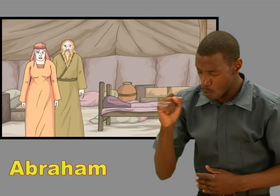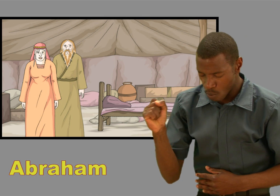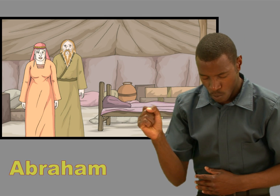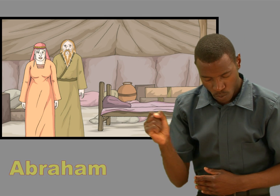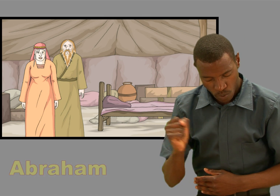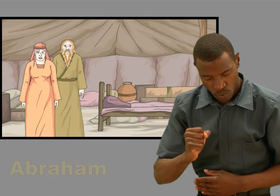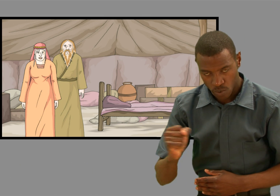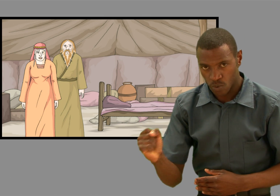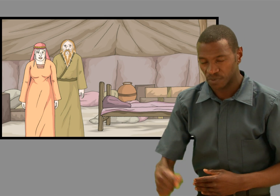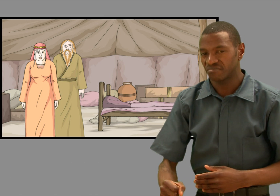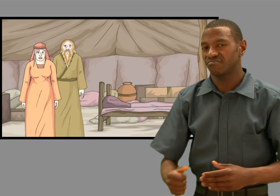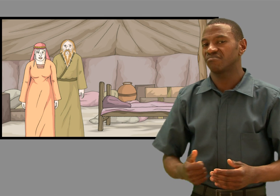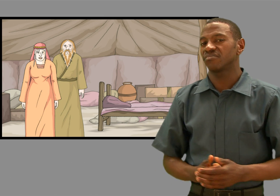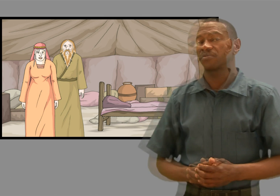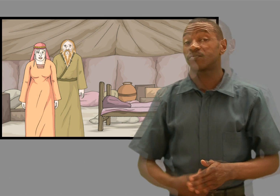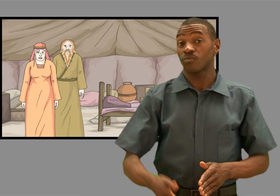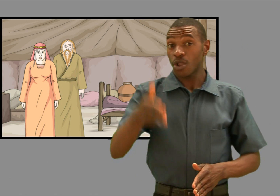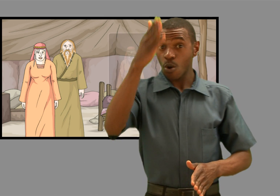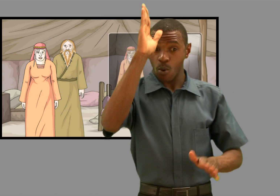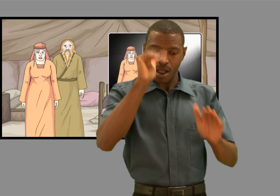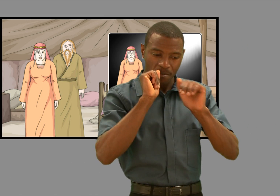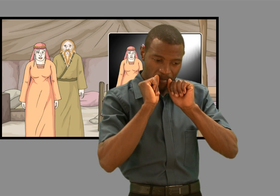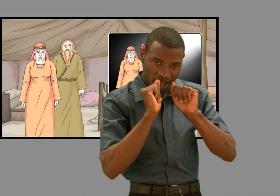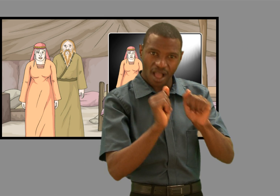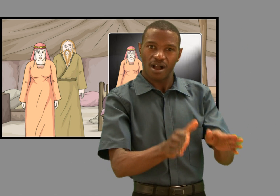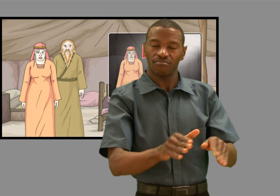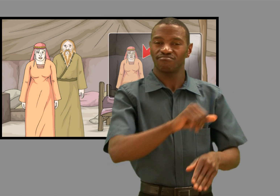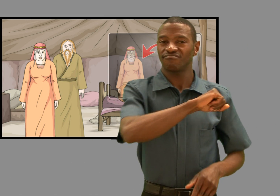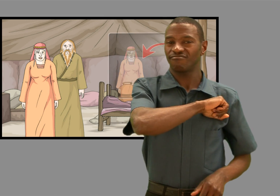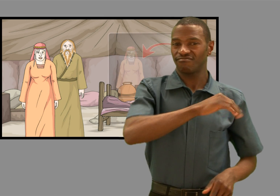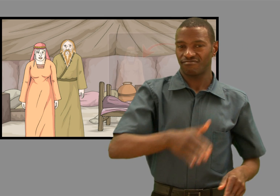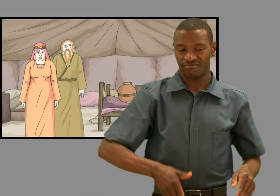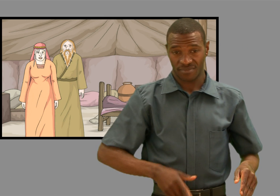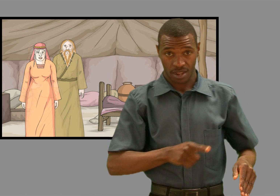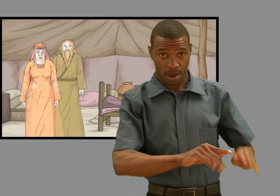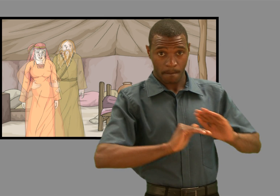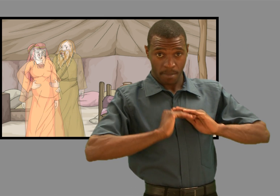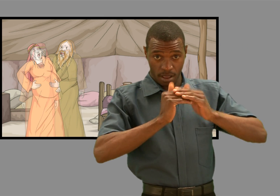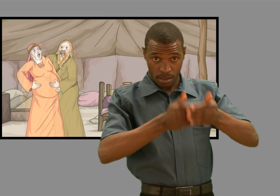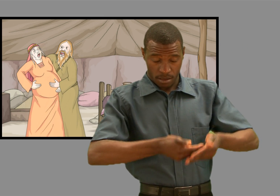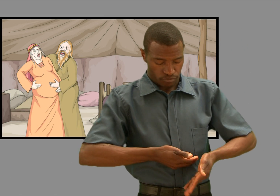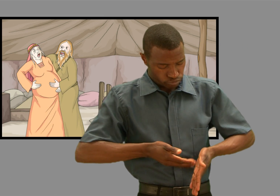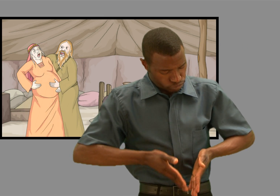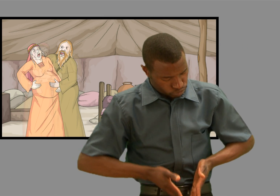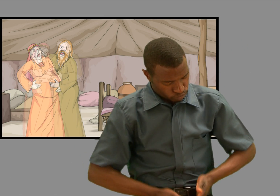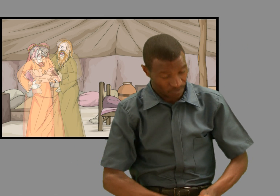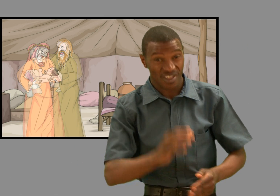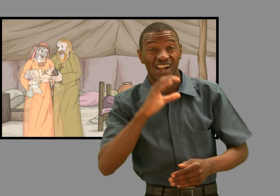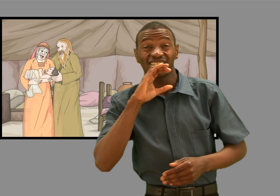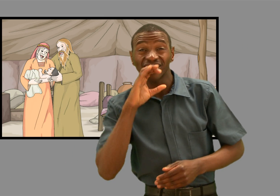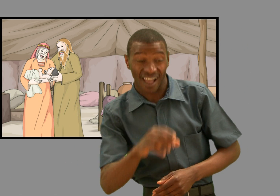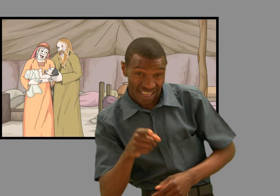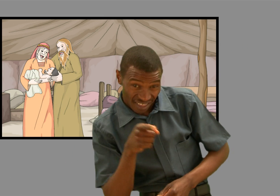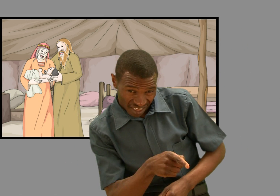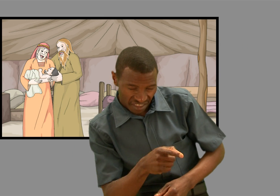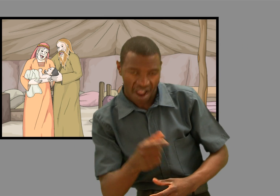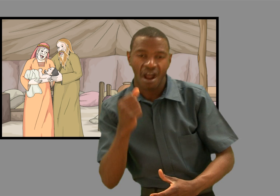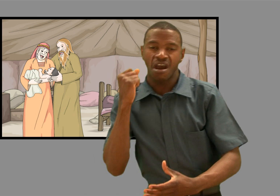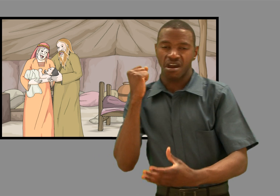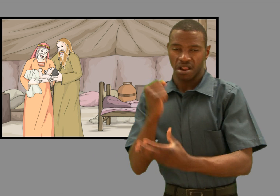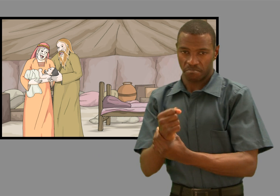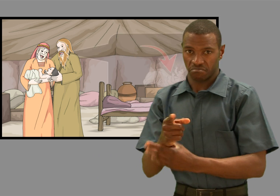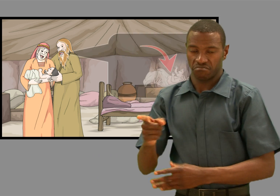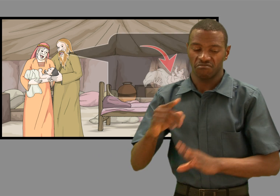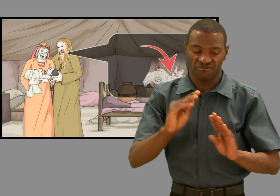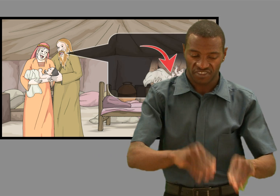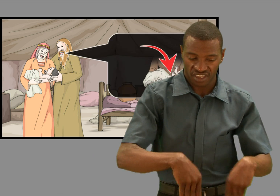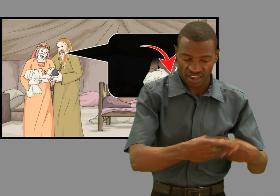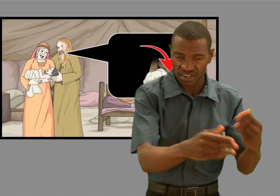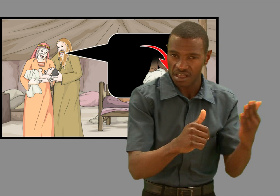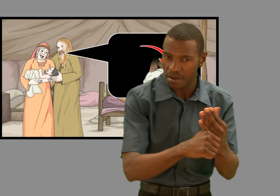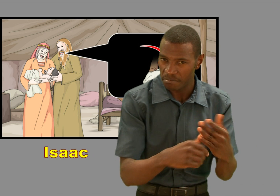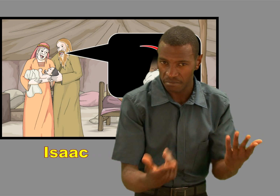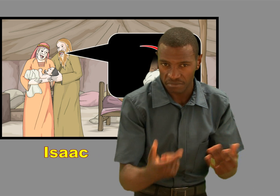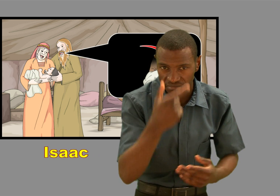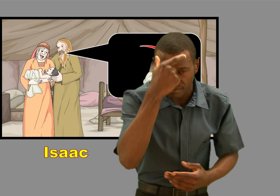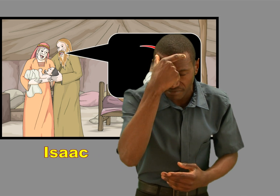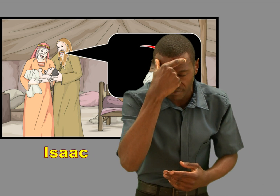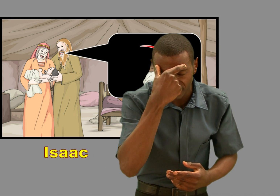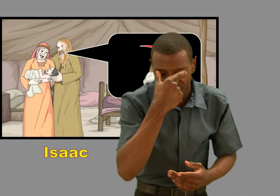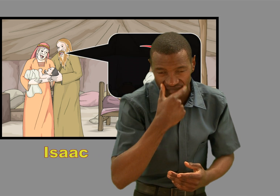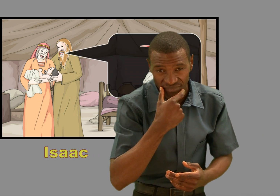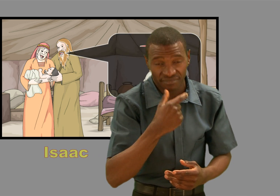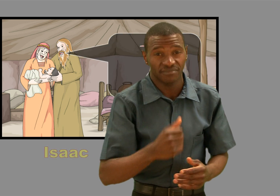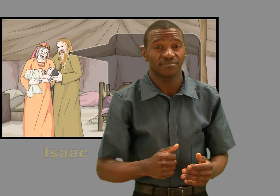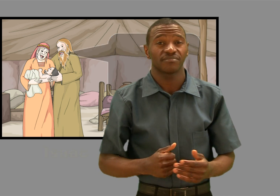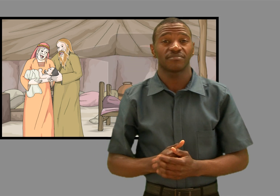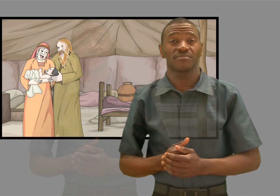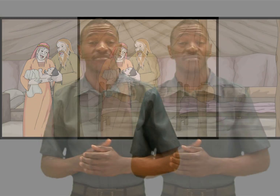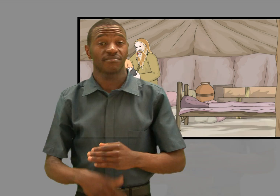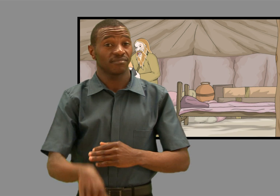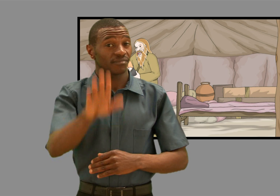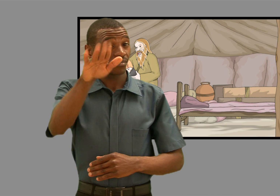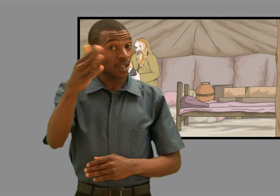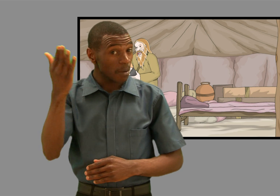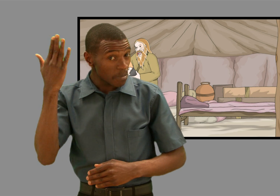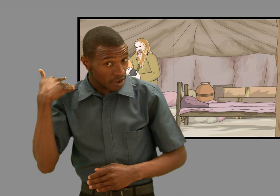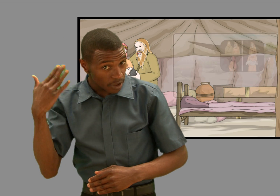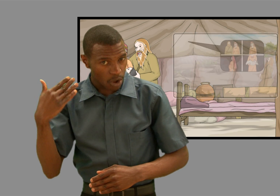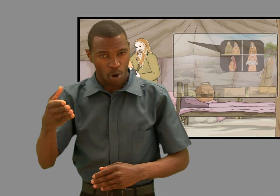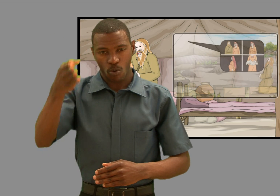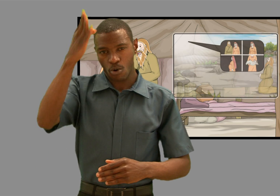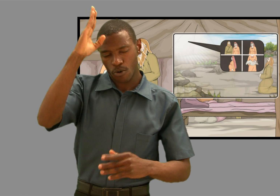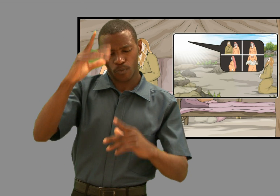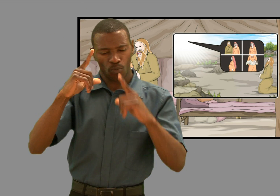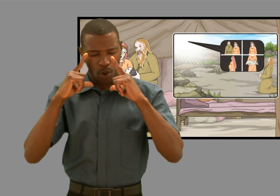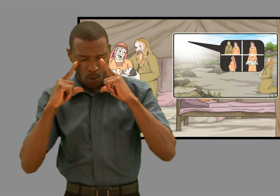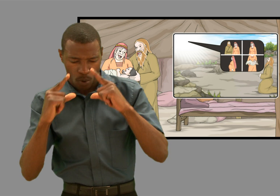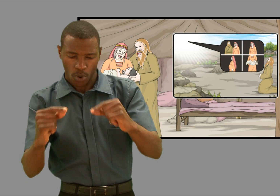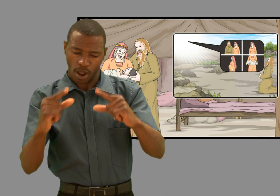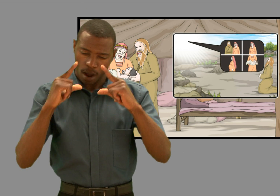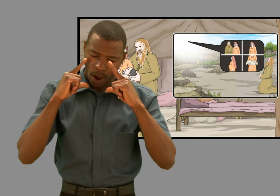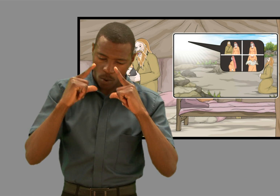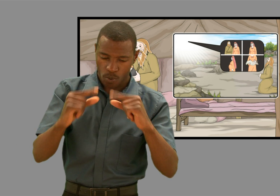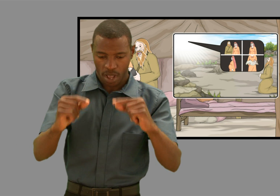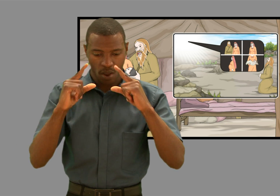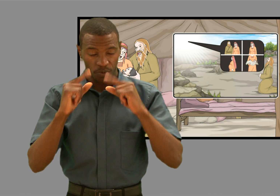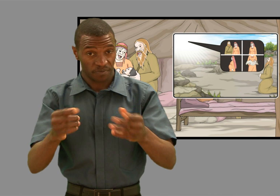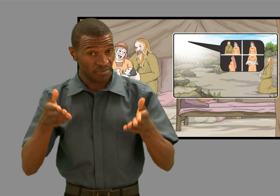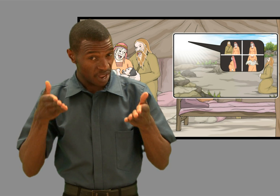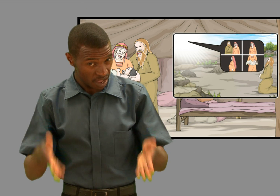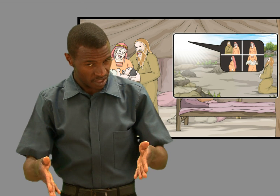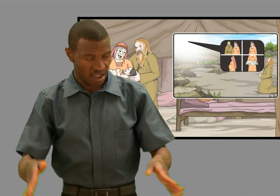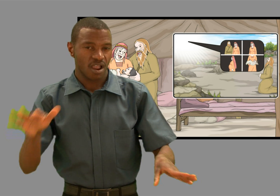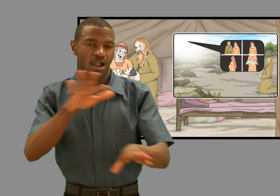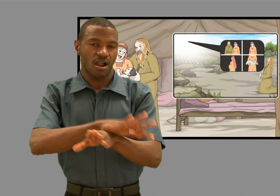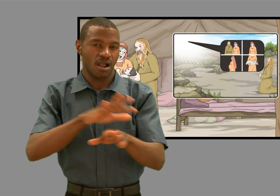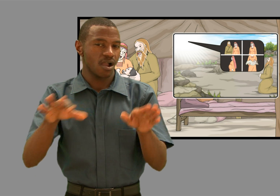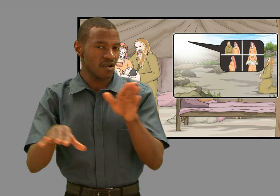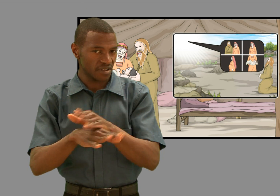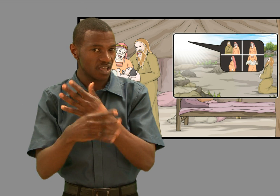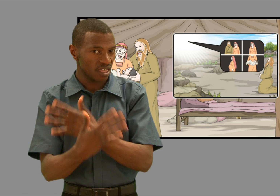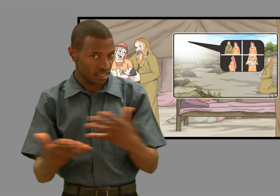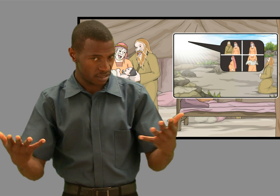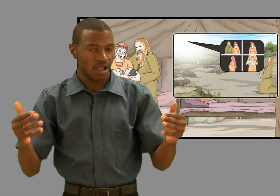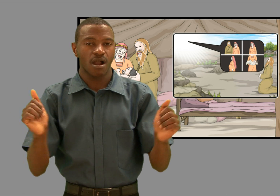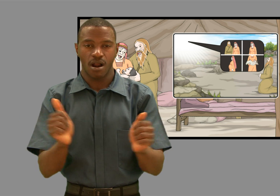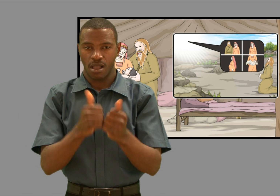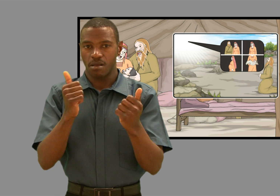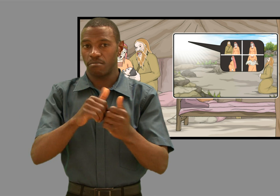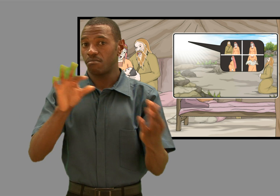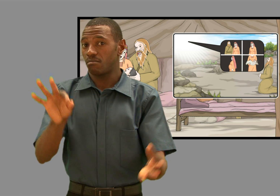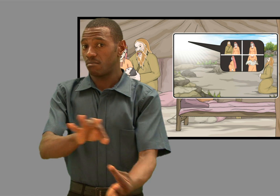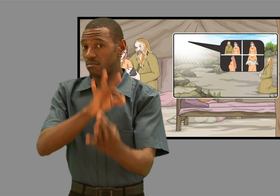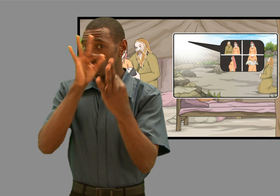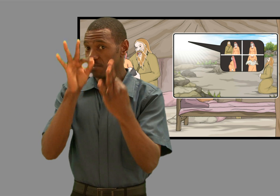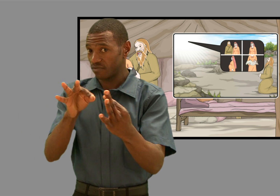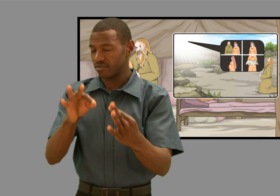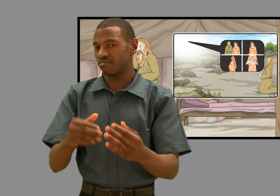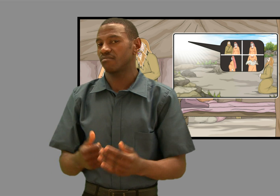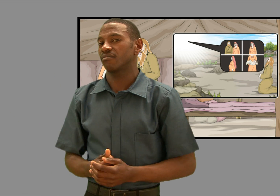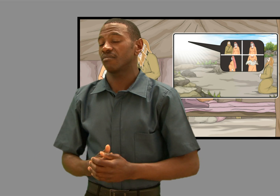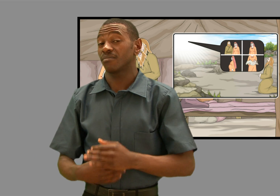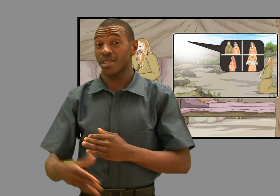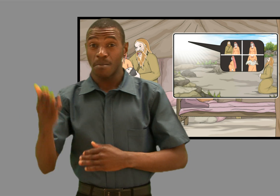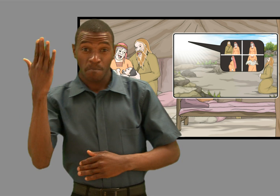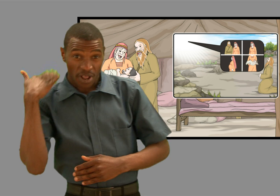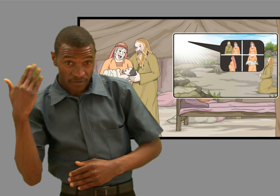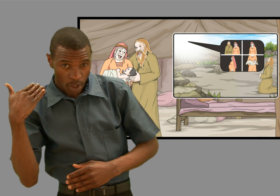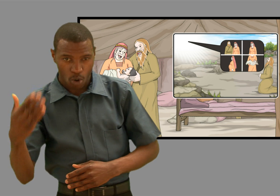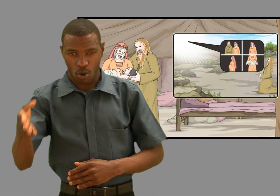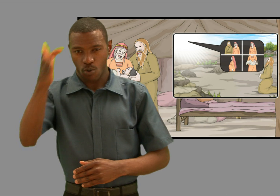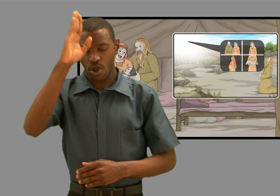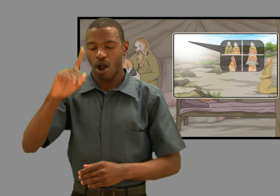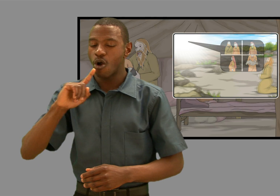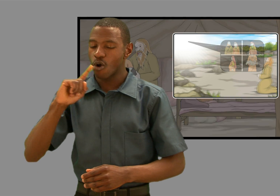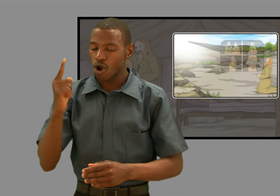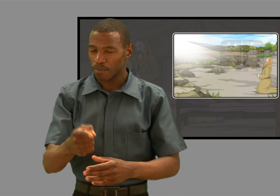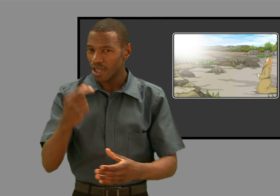So Sarah conceived and bore a son to Abraham in his old age, at the very time God had promised.